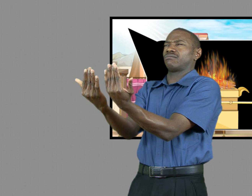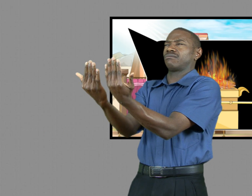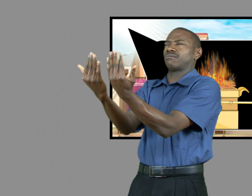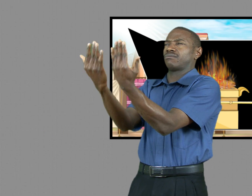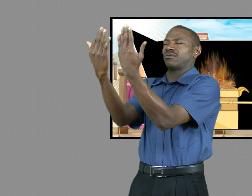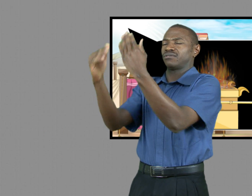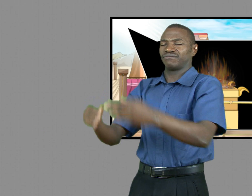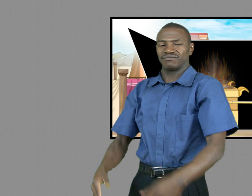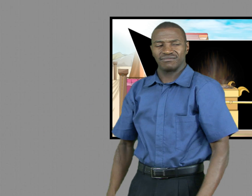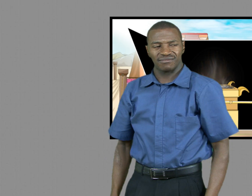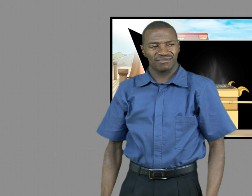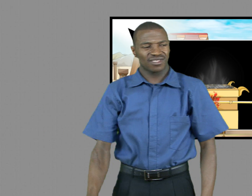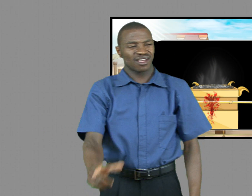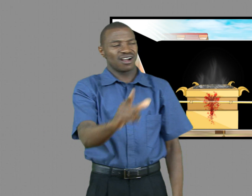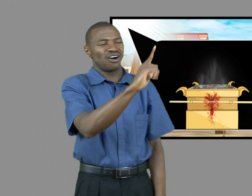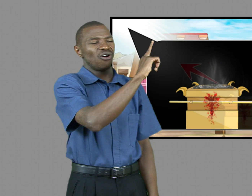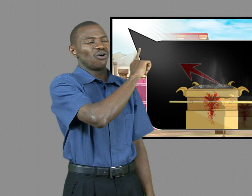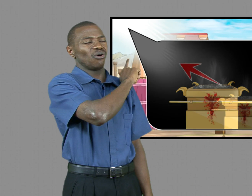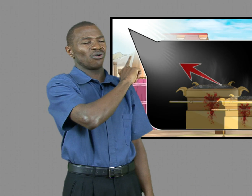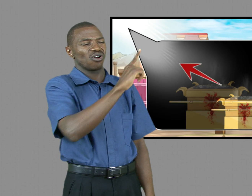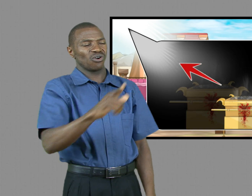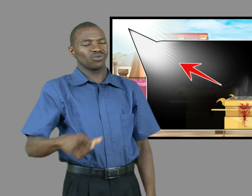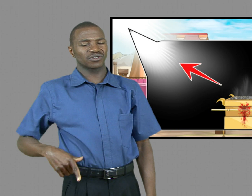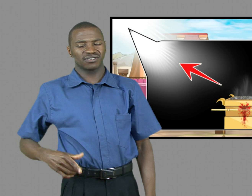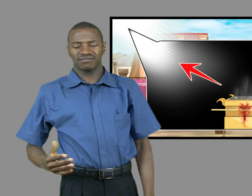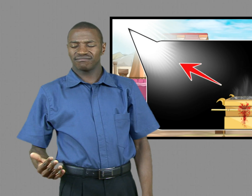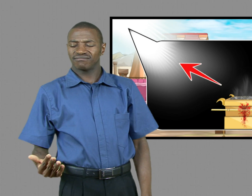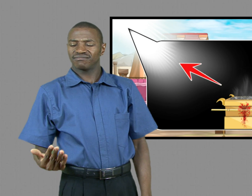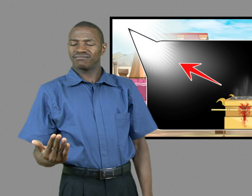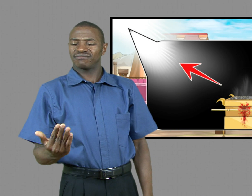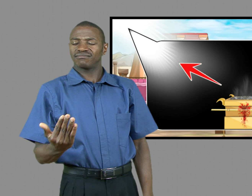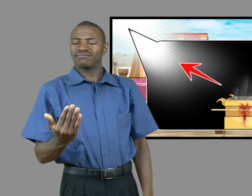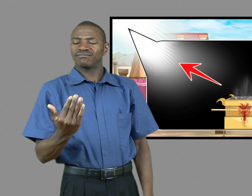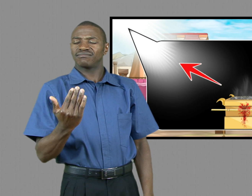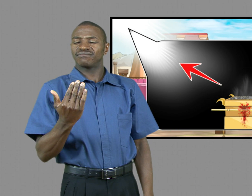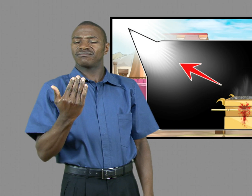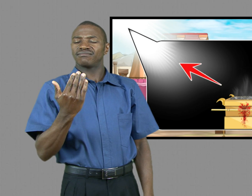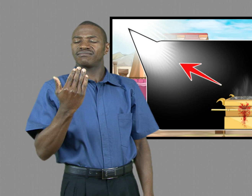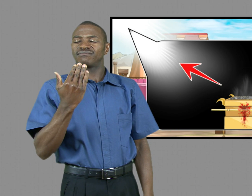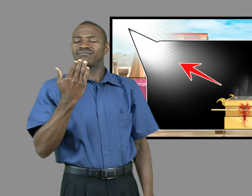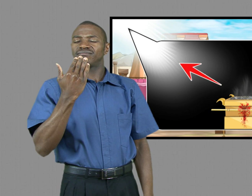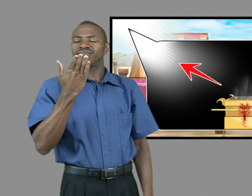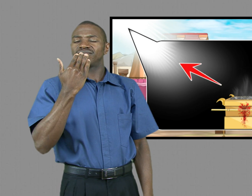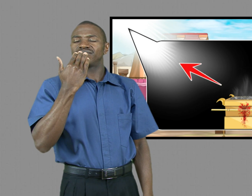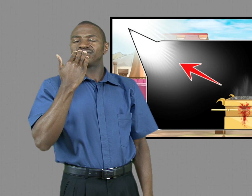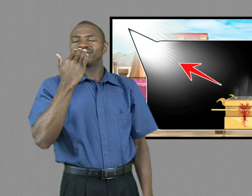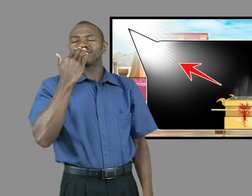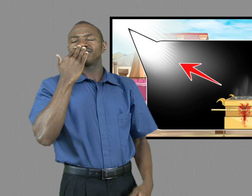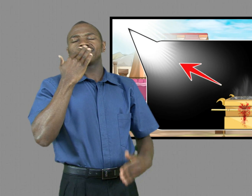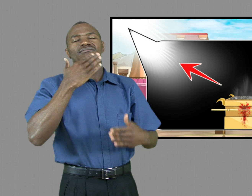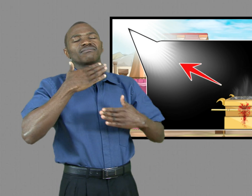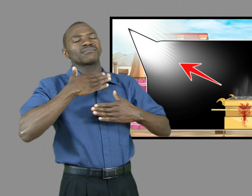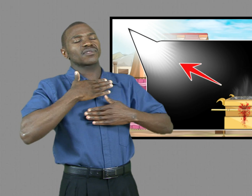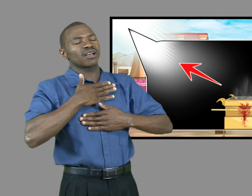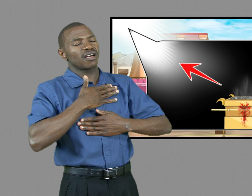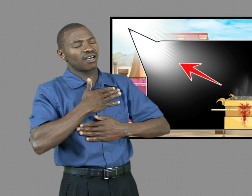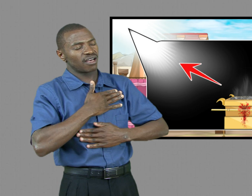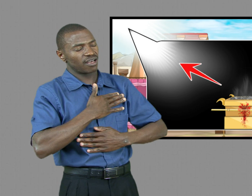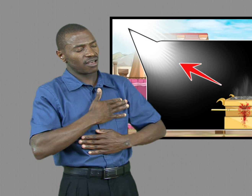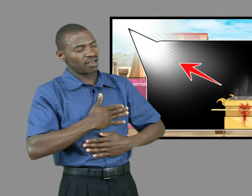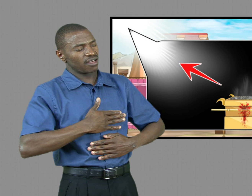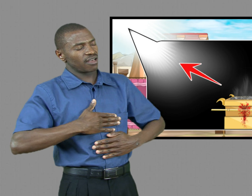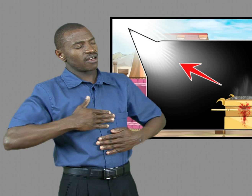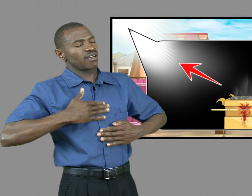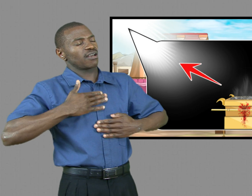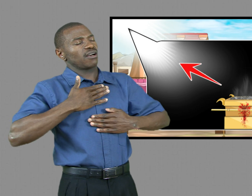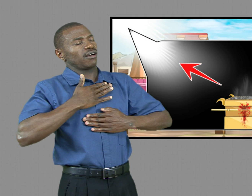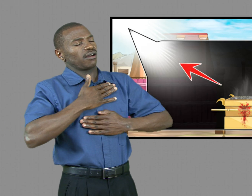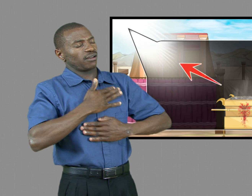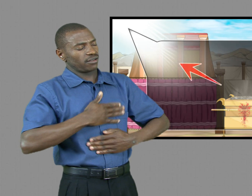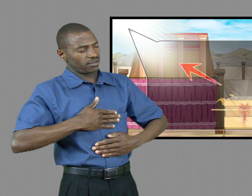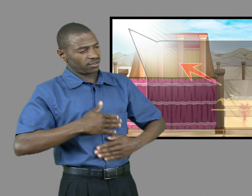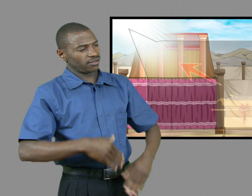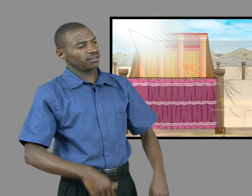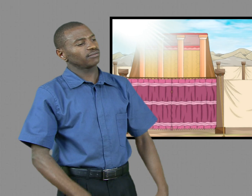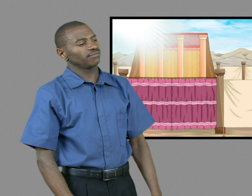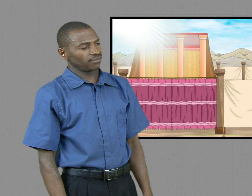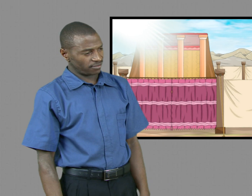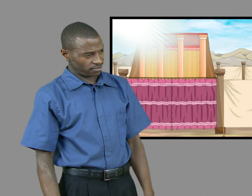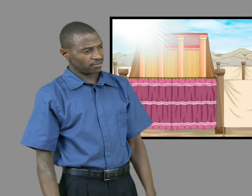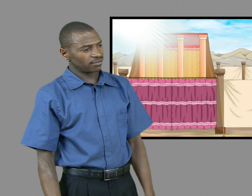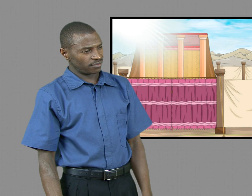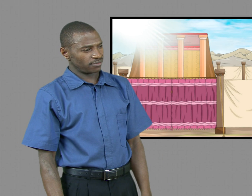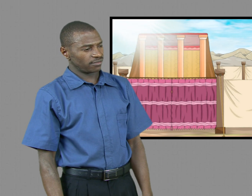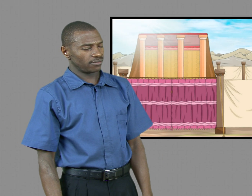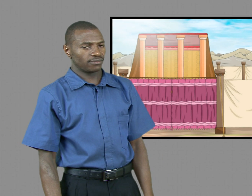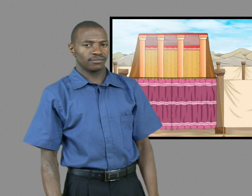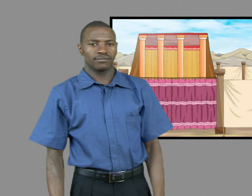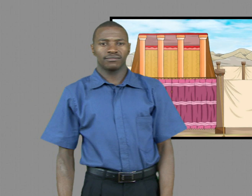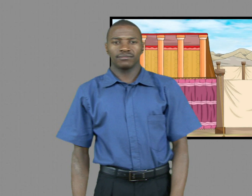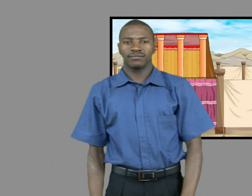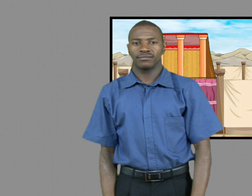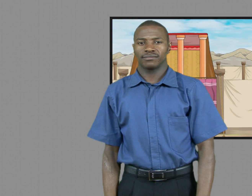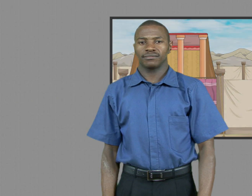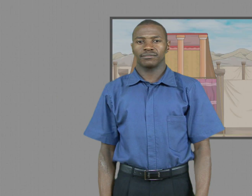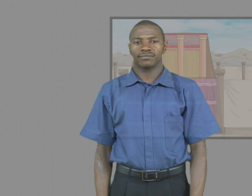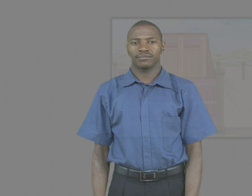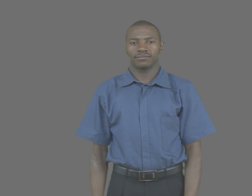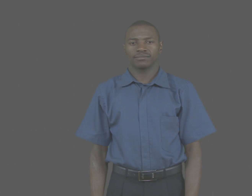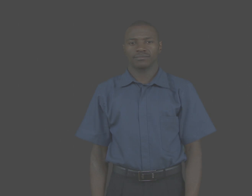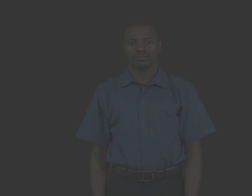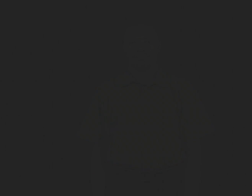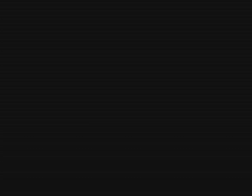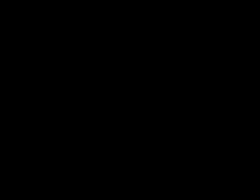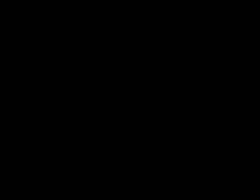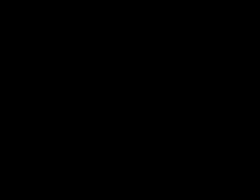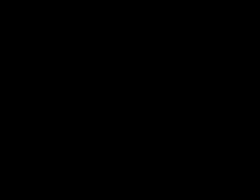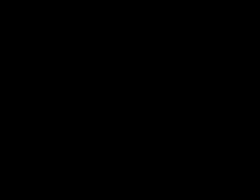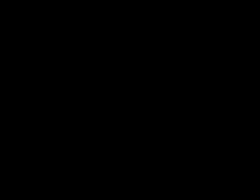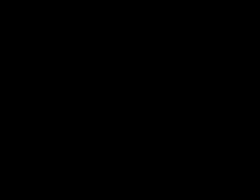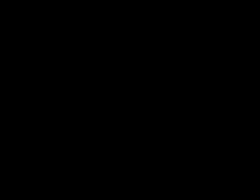It is a burnt offering, an offering made by fire, a pleasing aroma to the LORD.